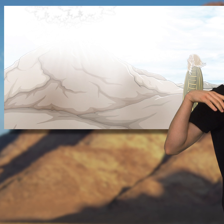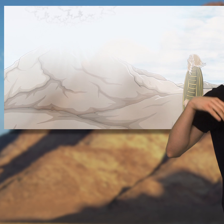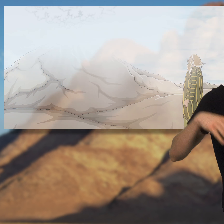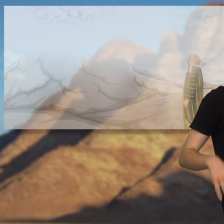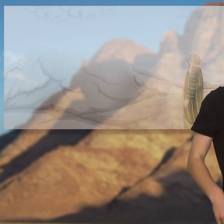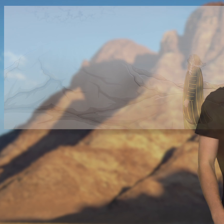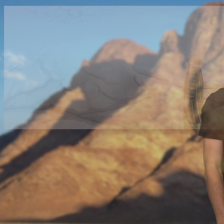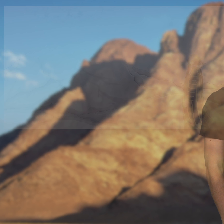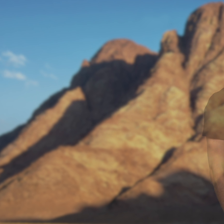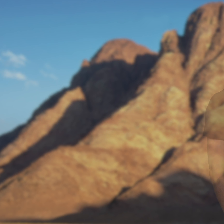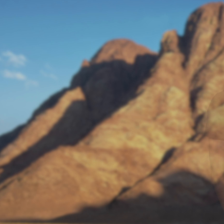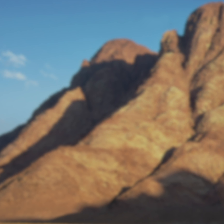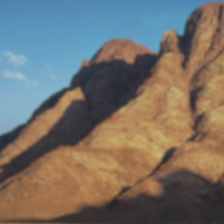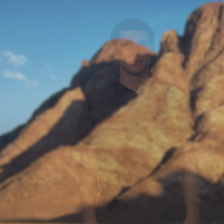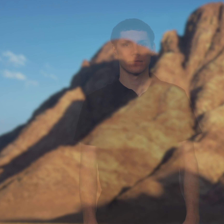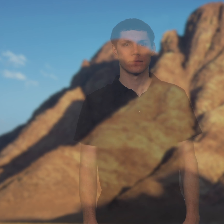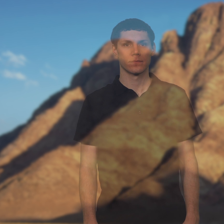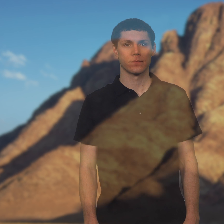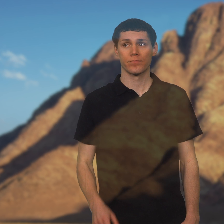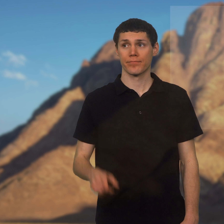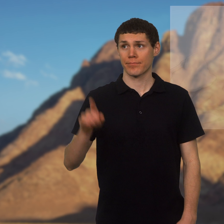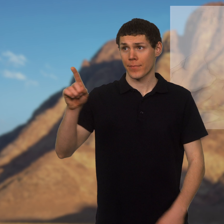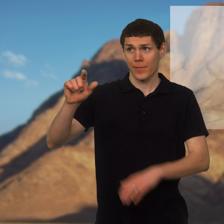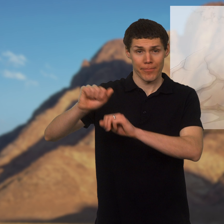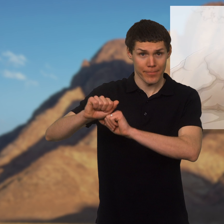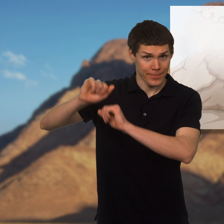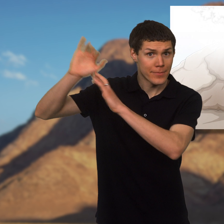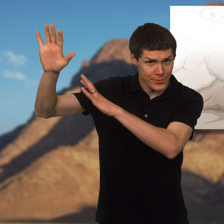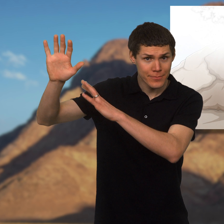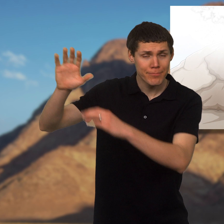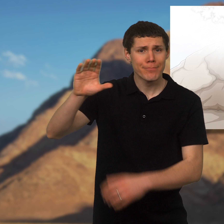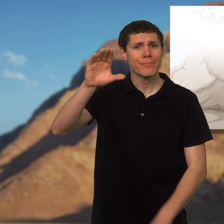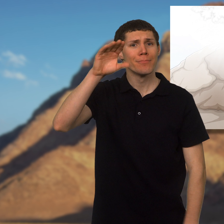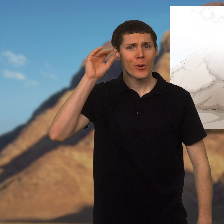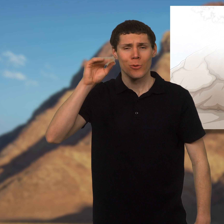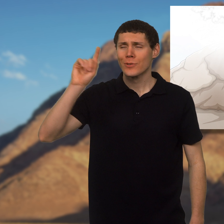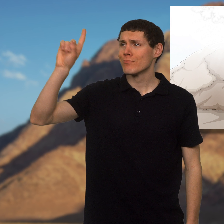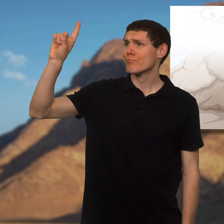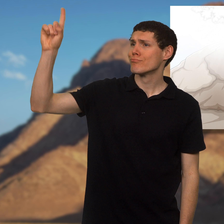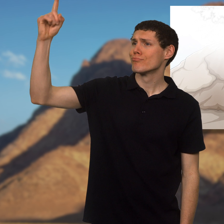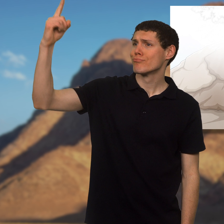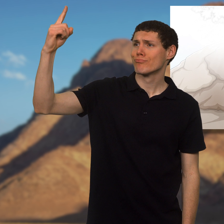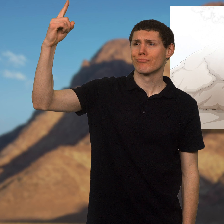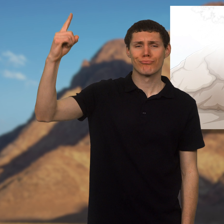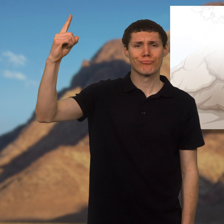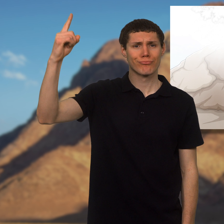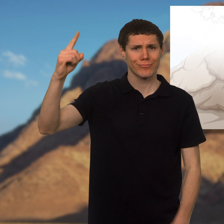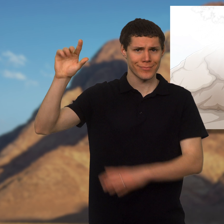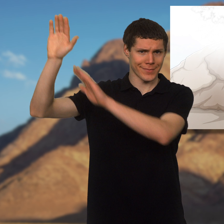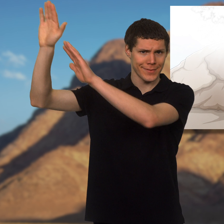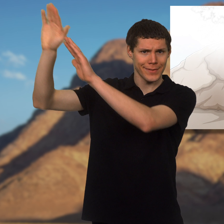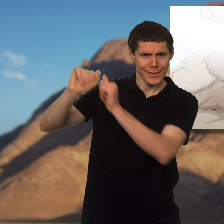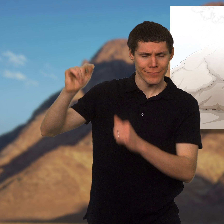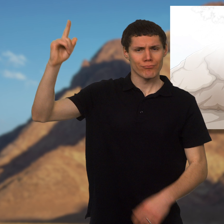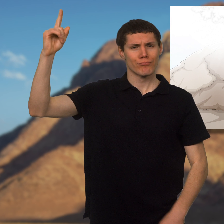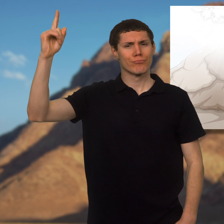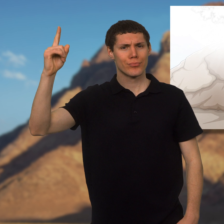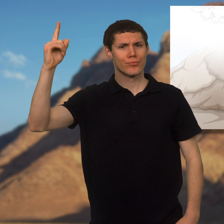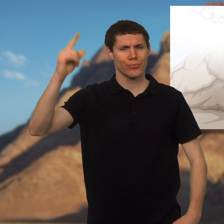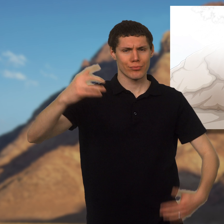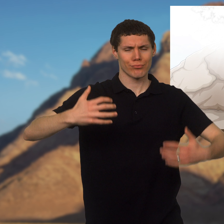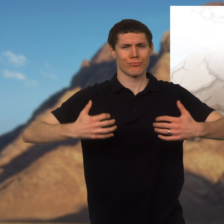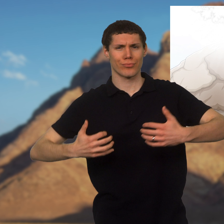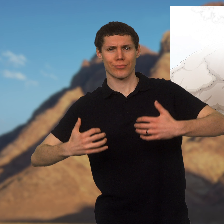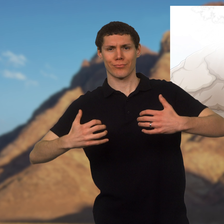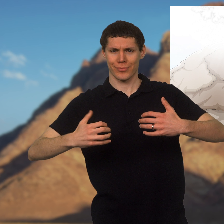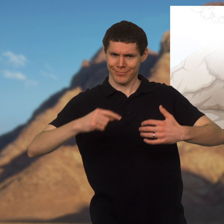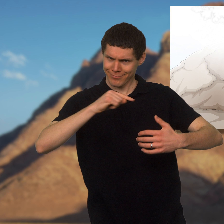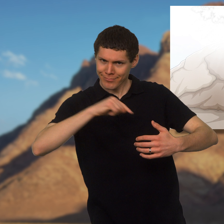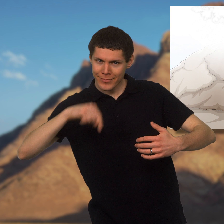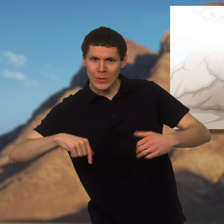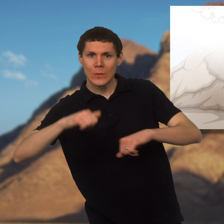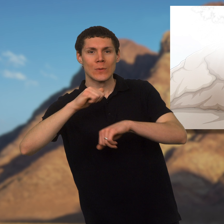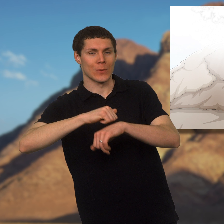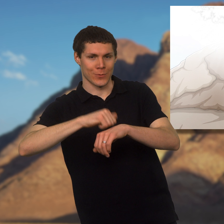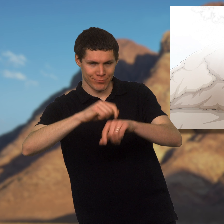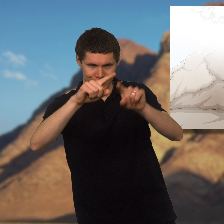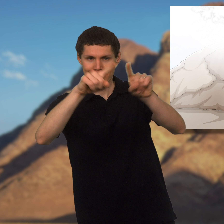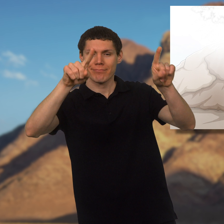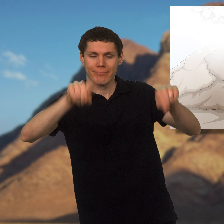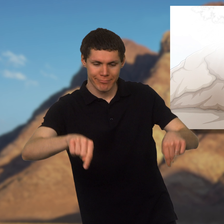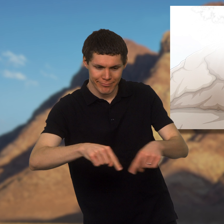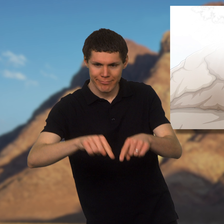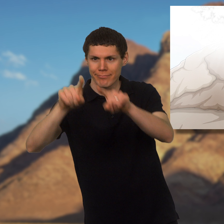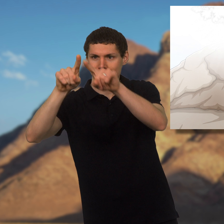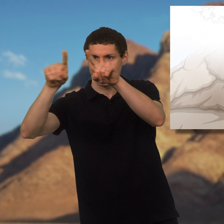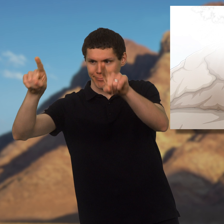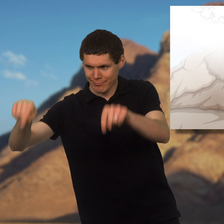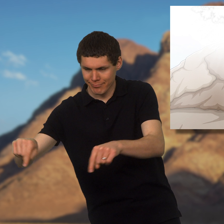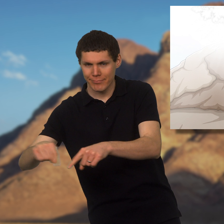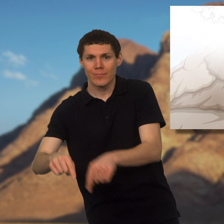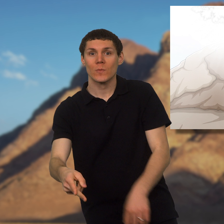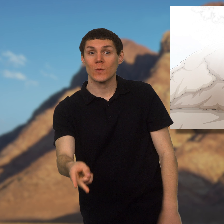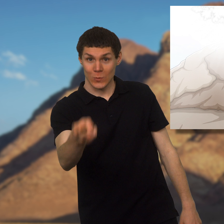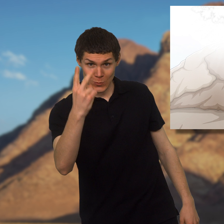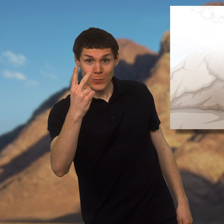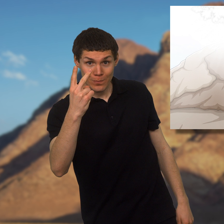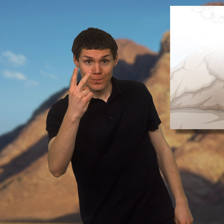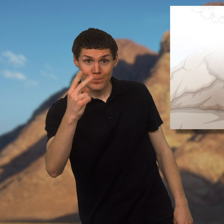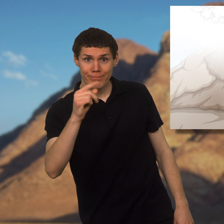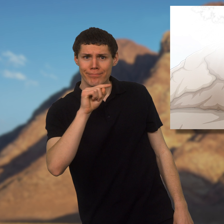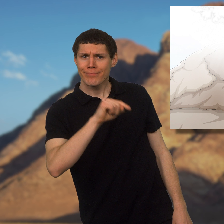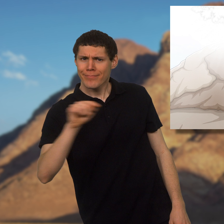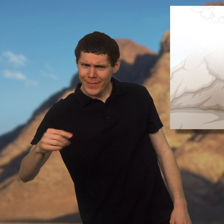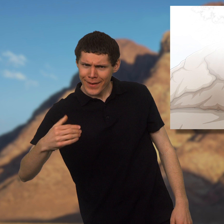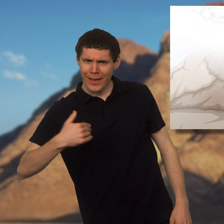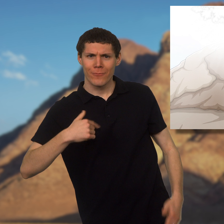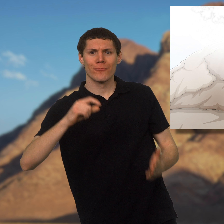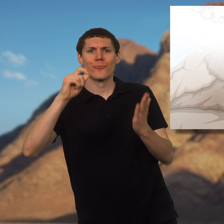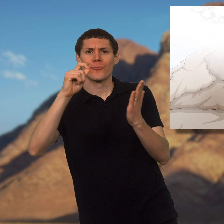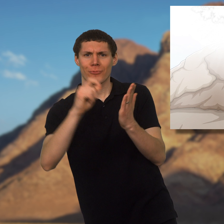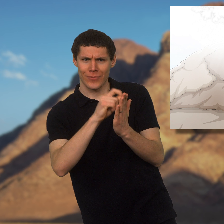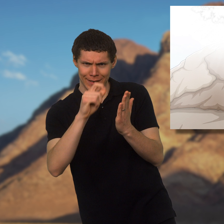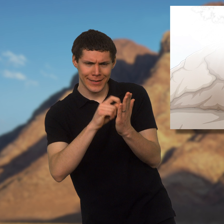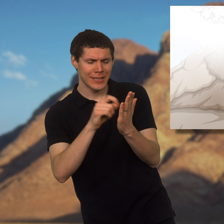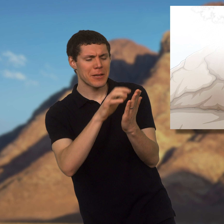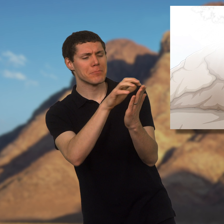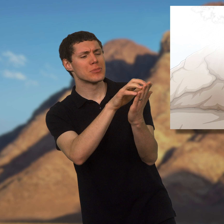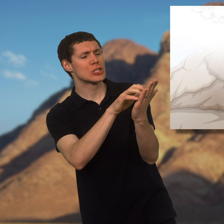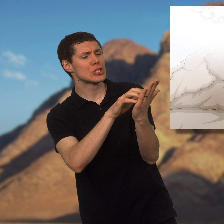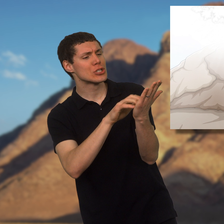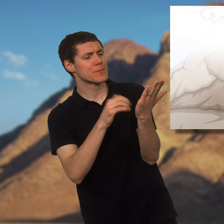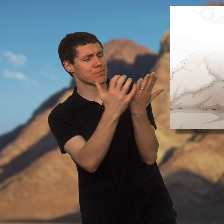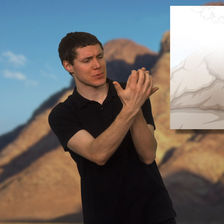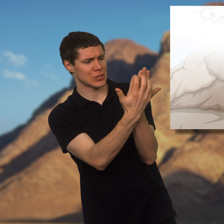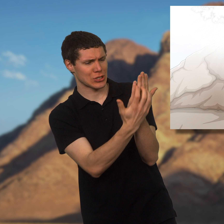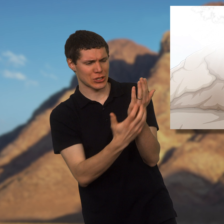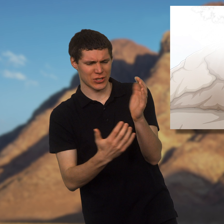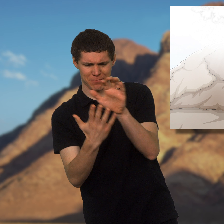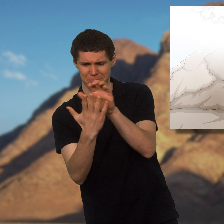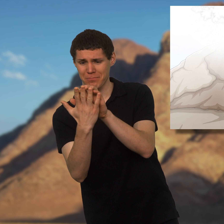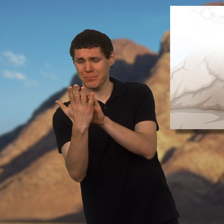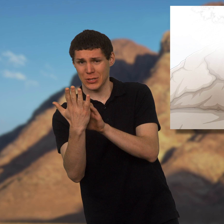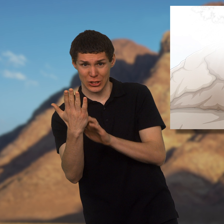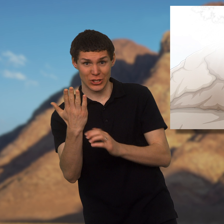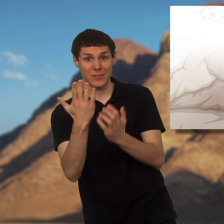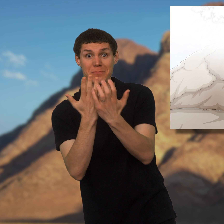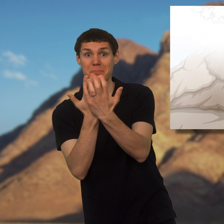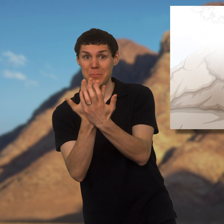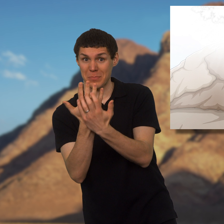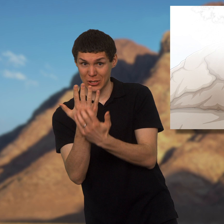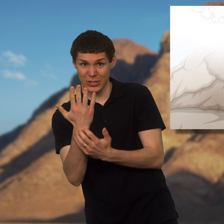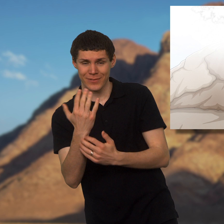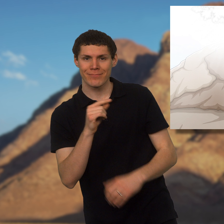Then Moses turned and went down the mountain with the two tablets of the Testimony in his hands.